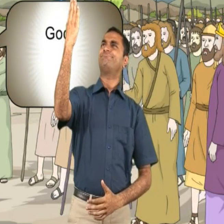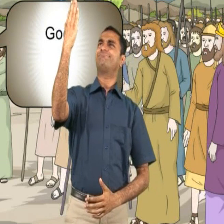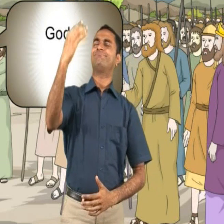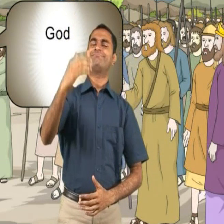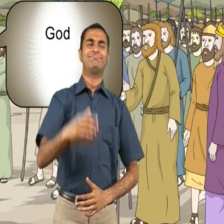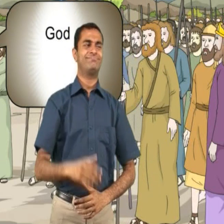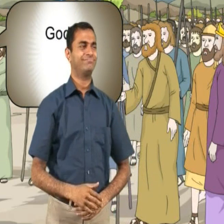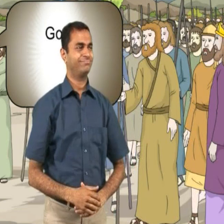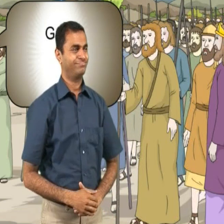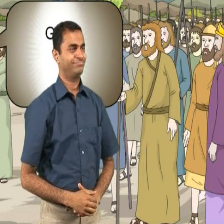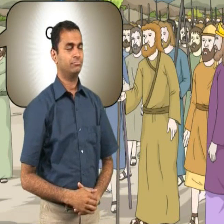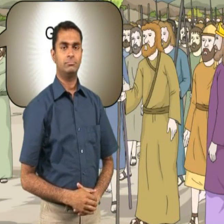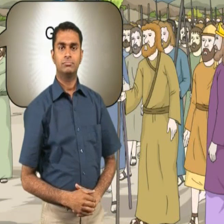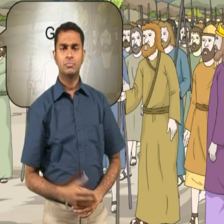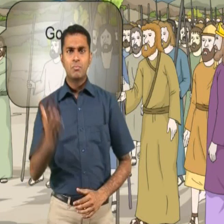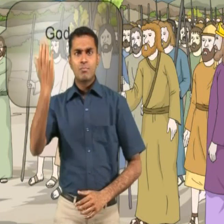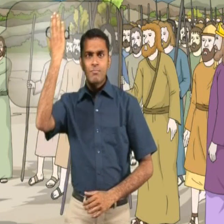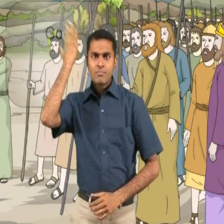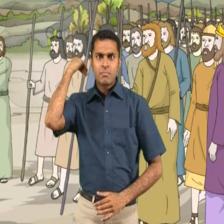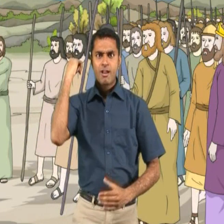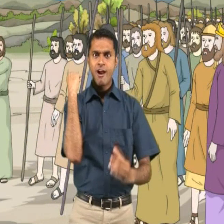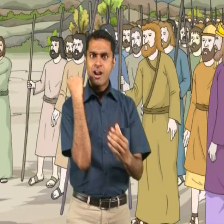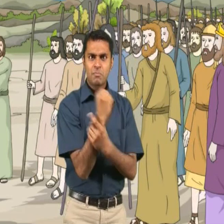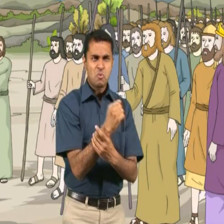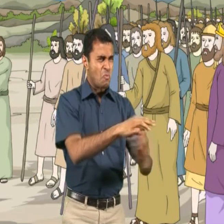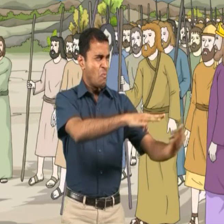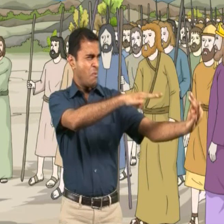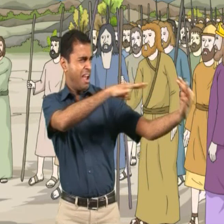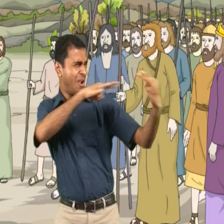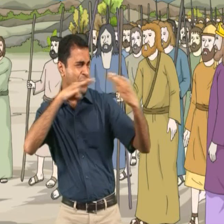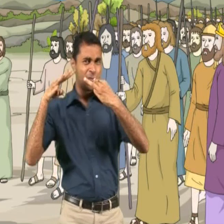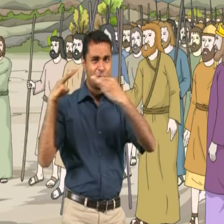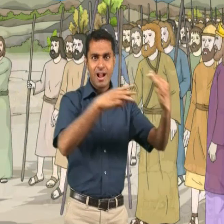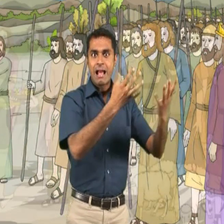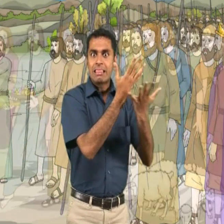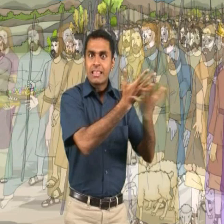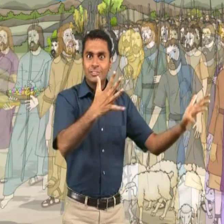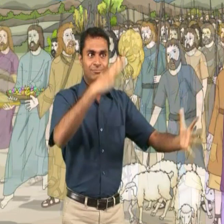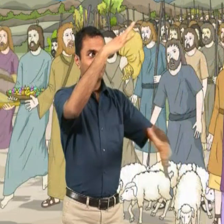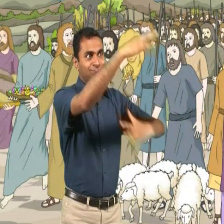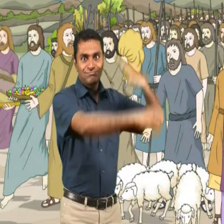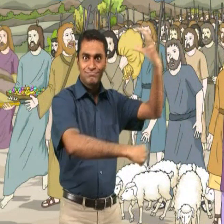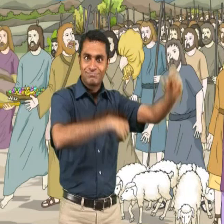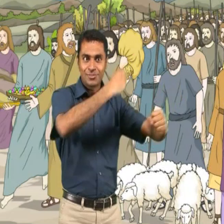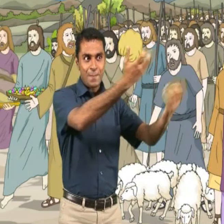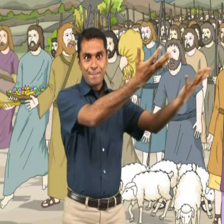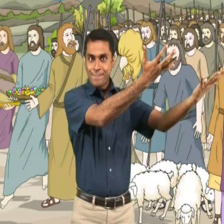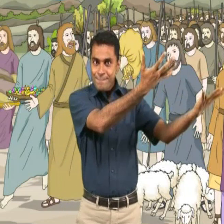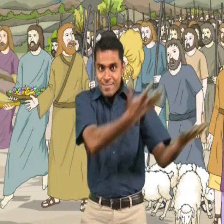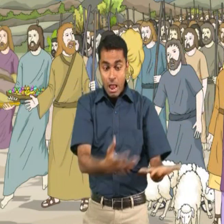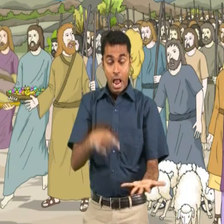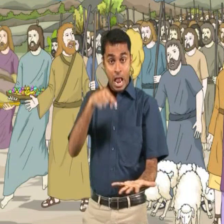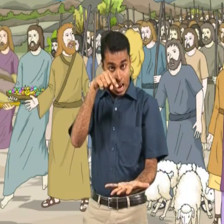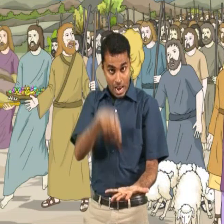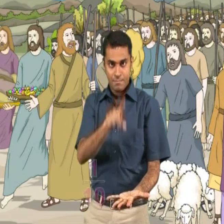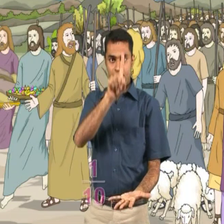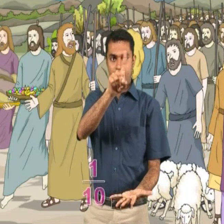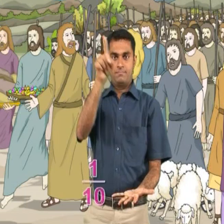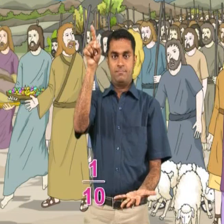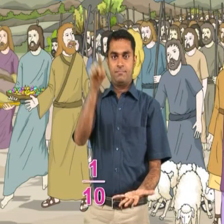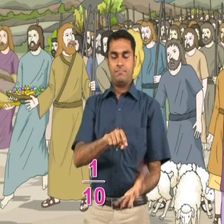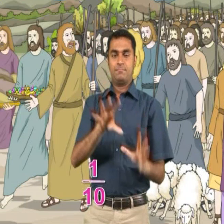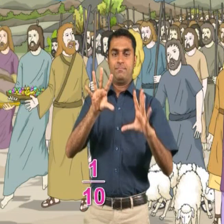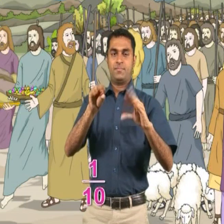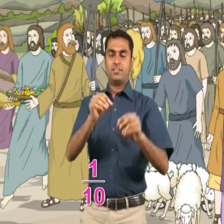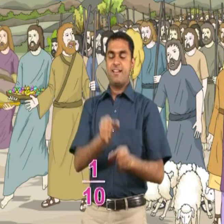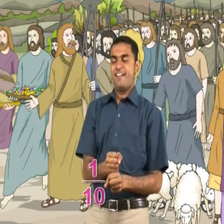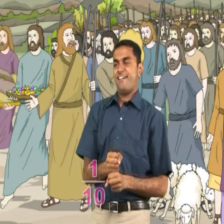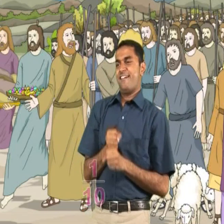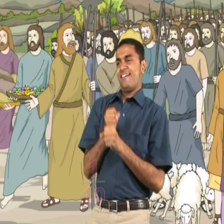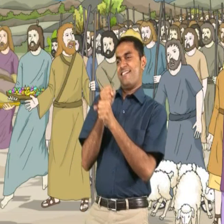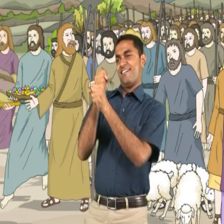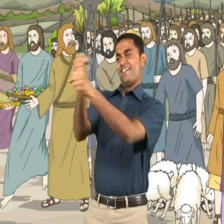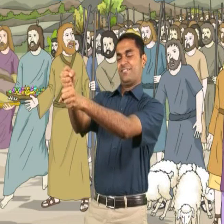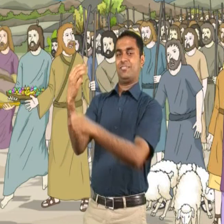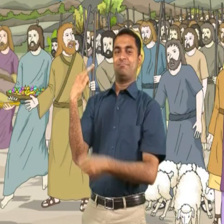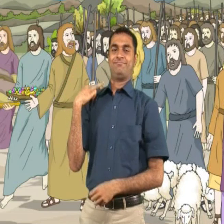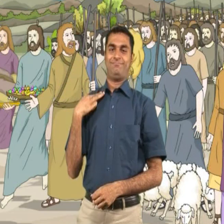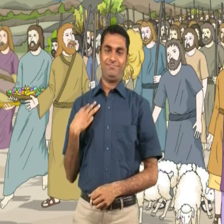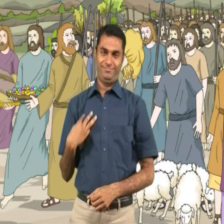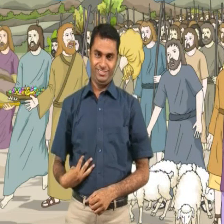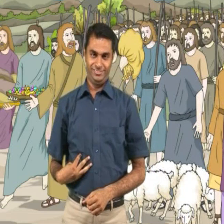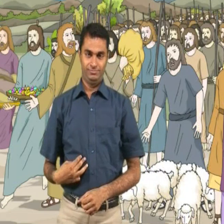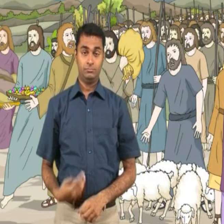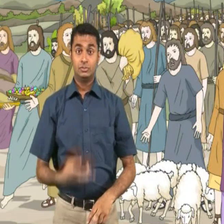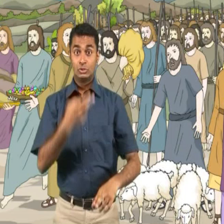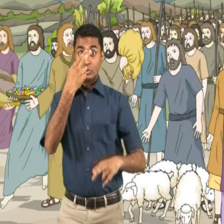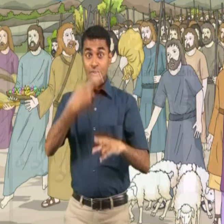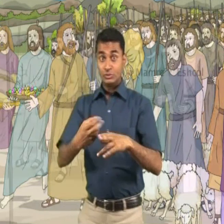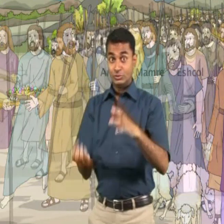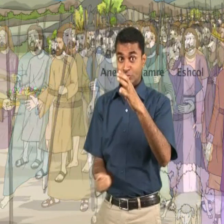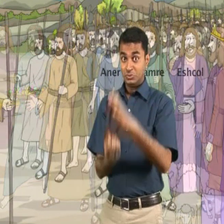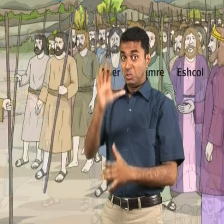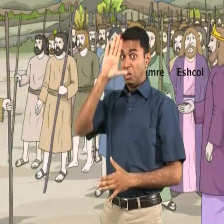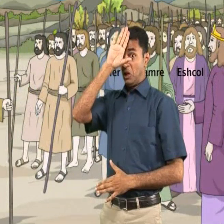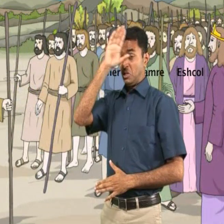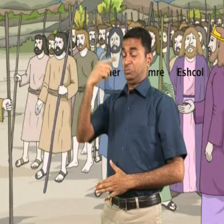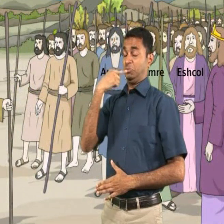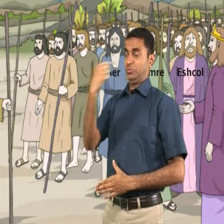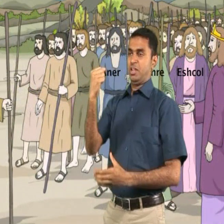Then Abram gave Melchizedek a tenth of everything.